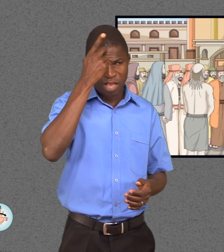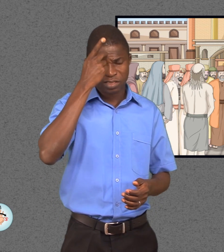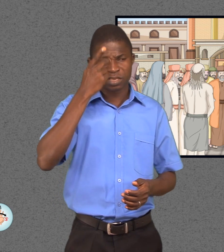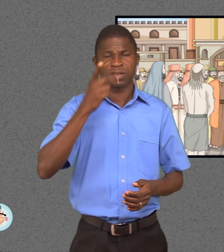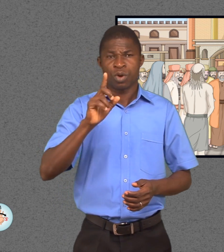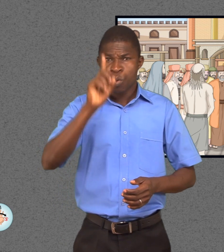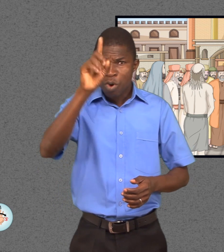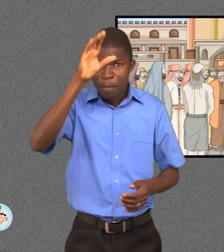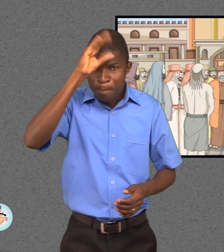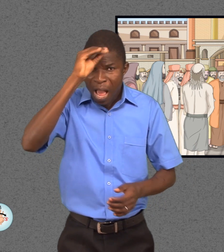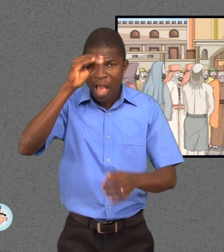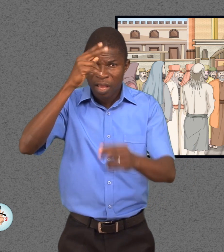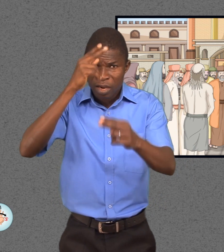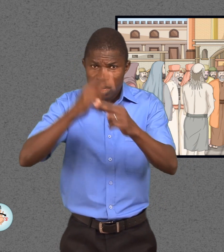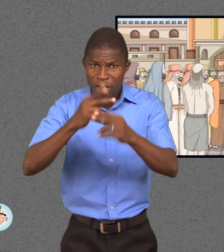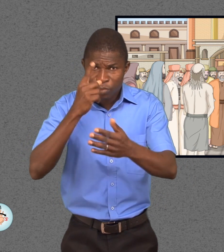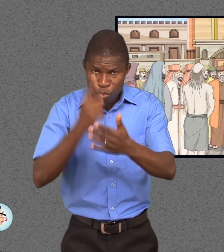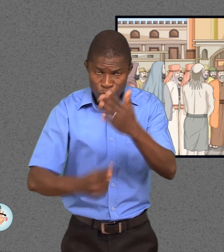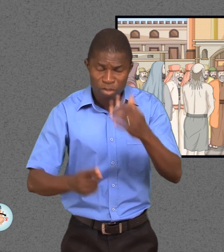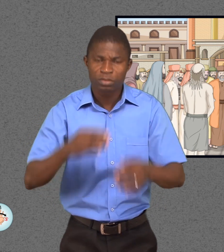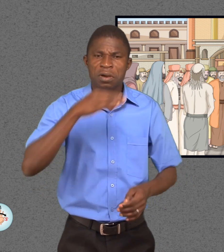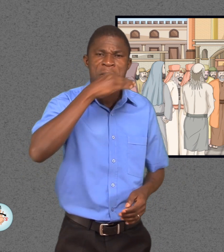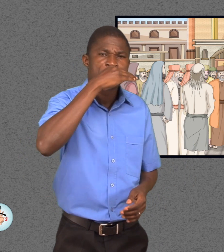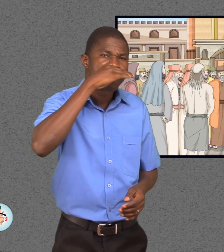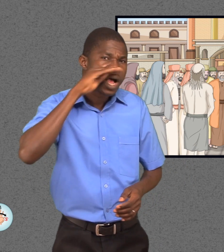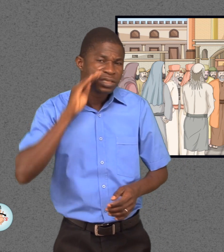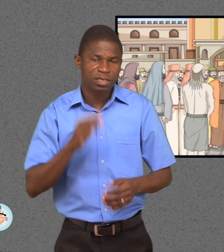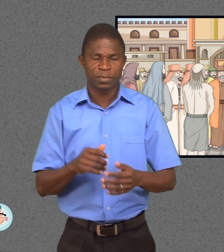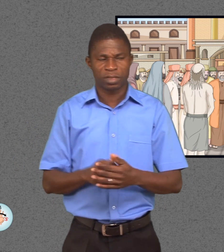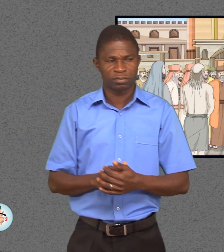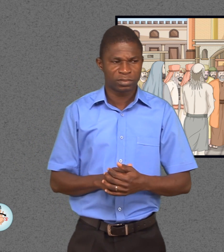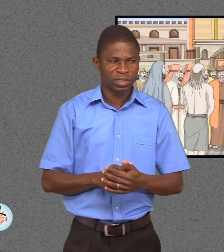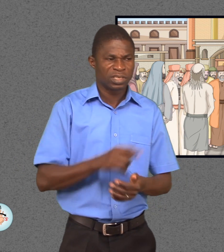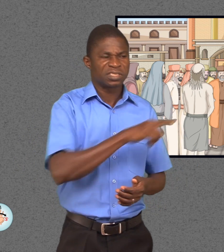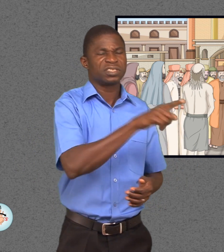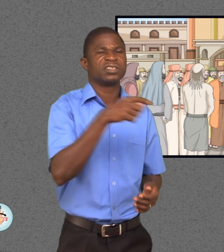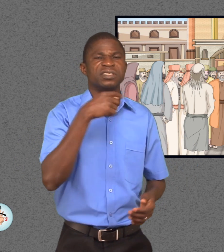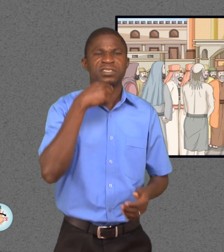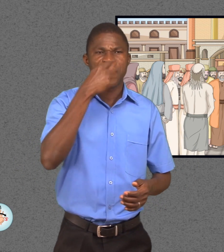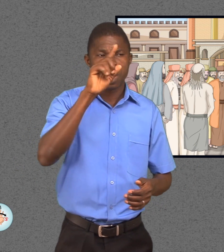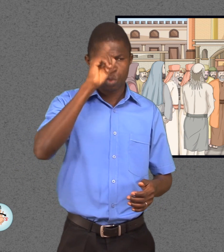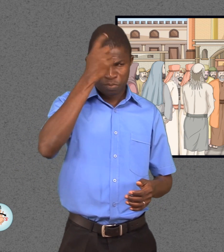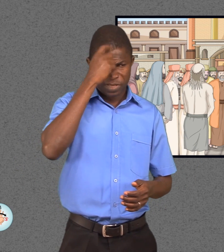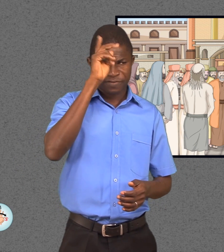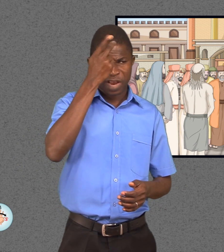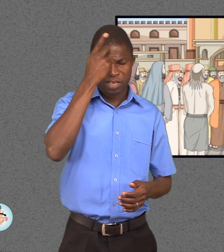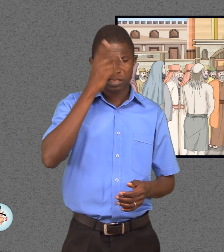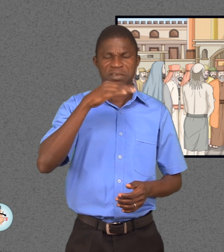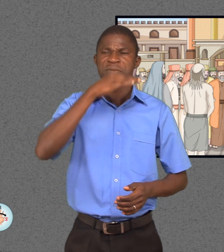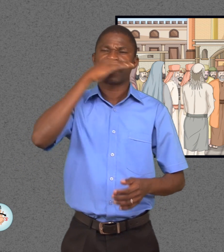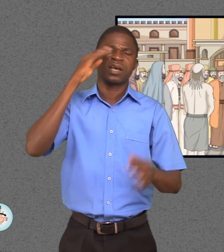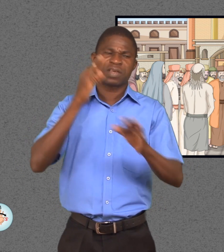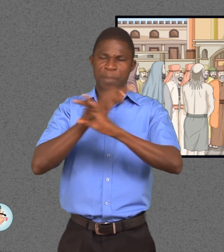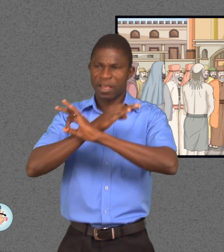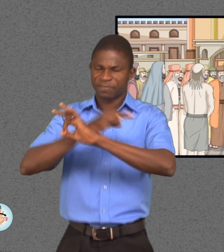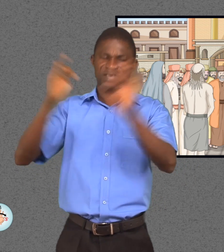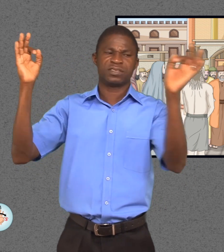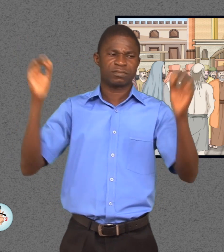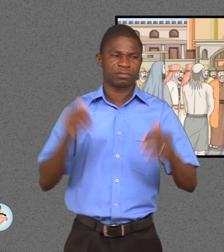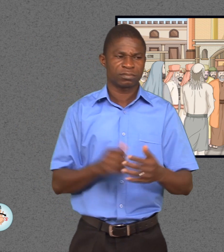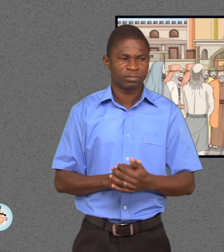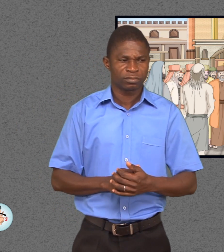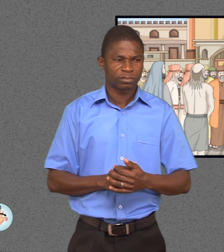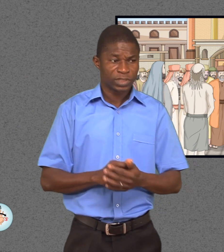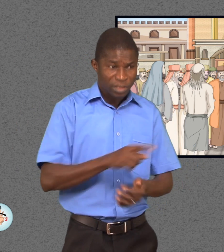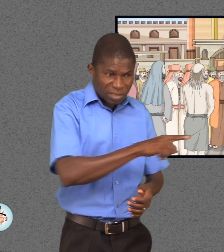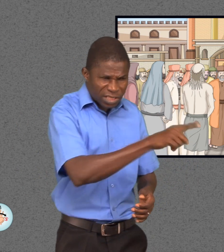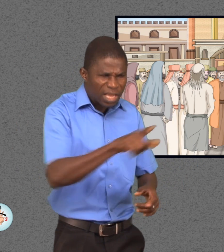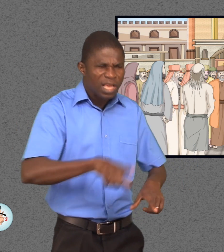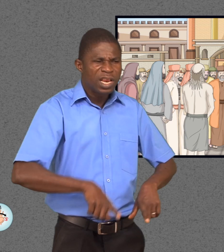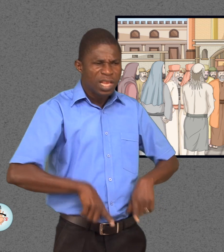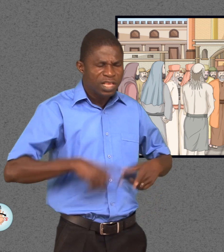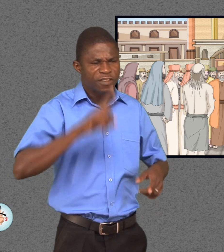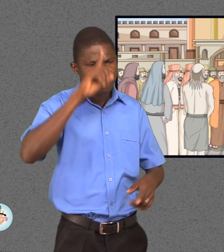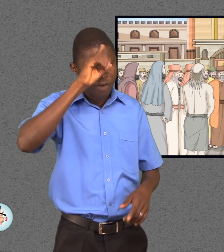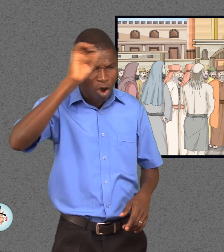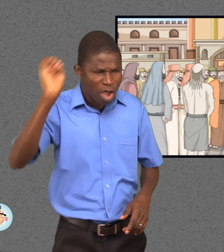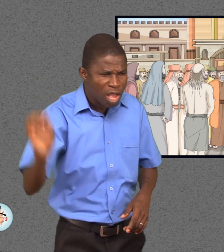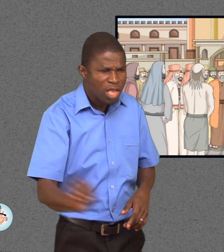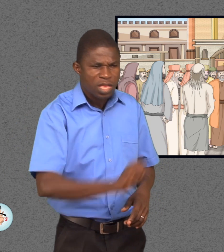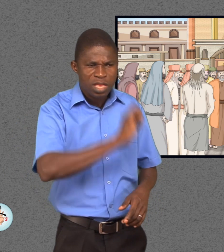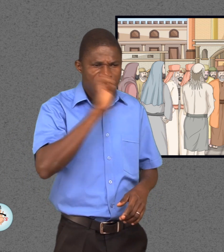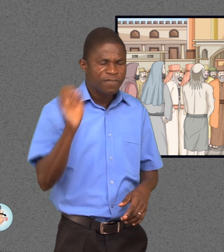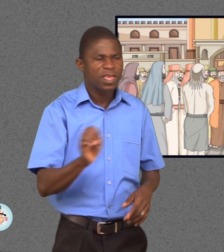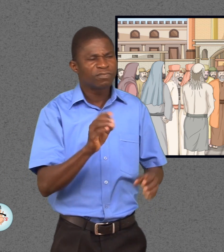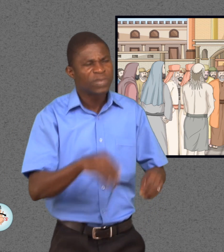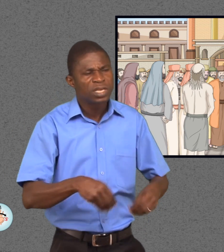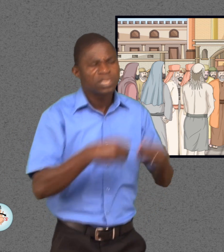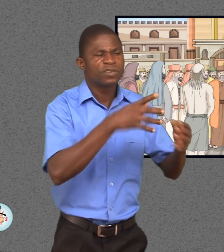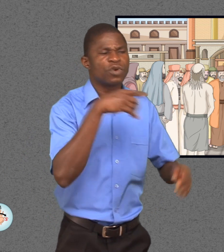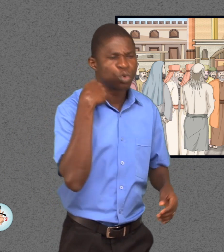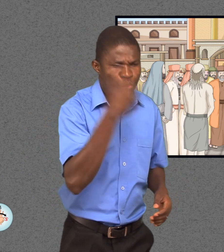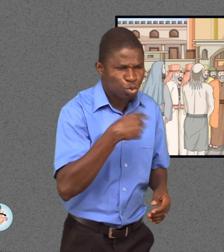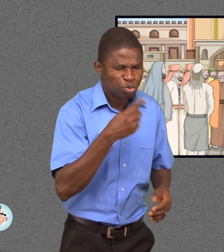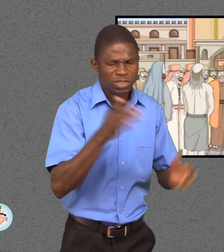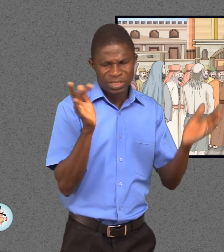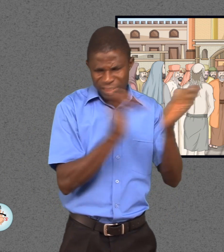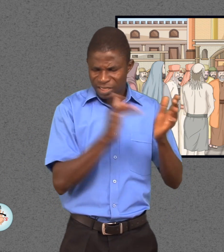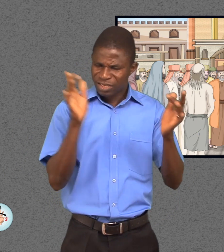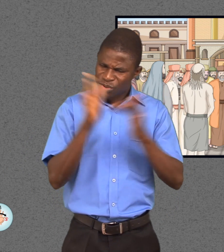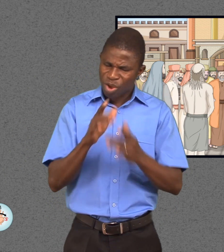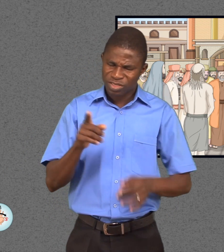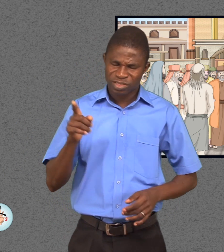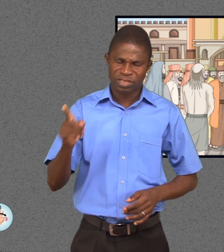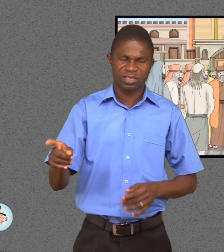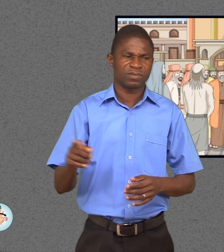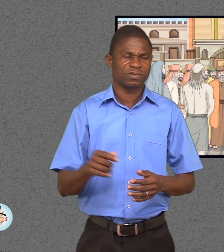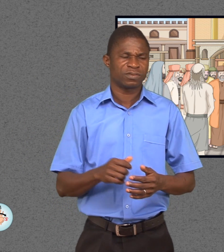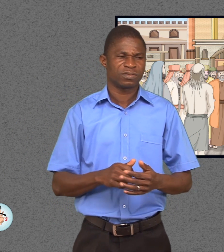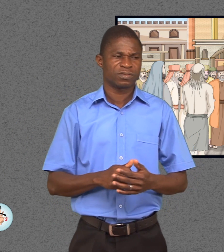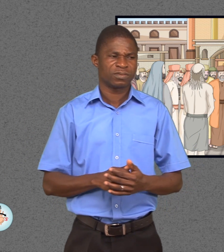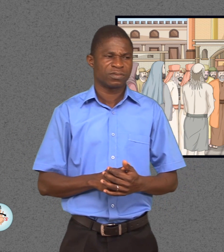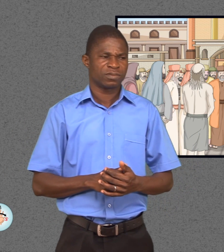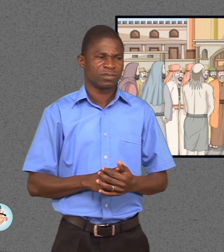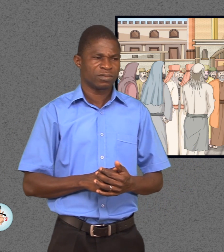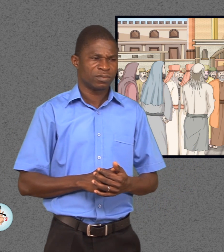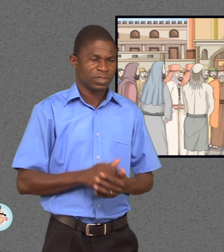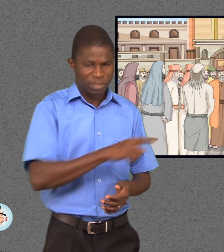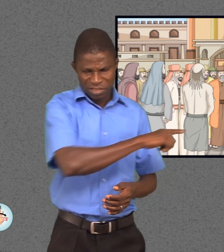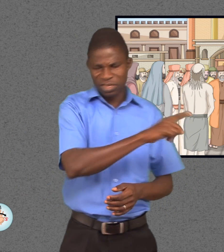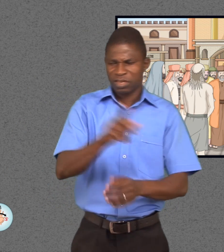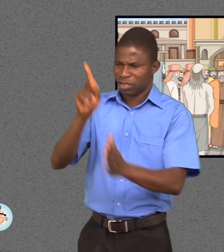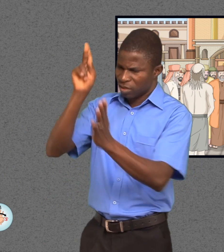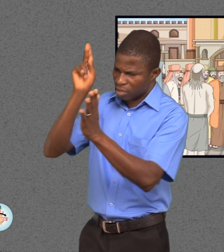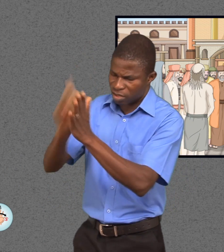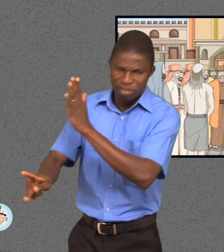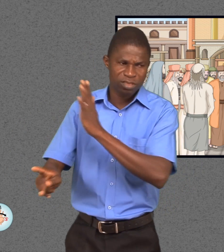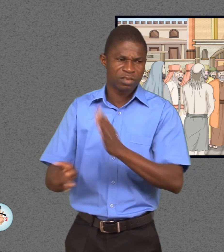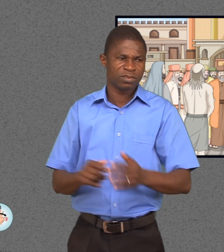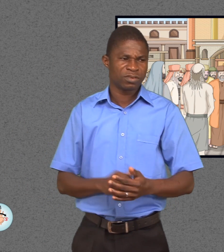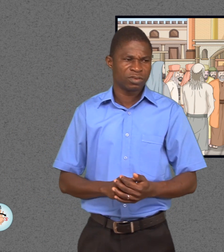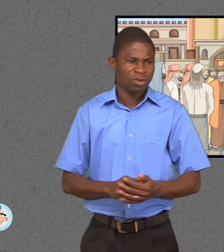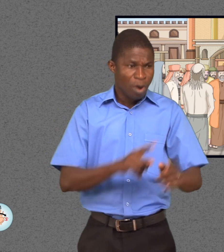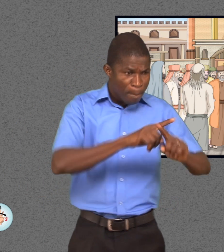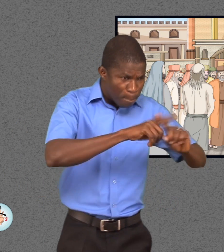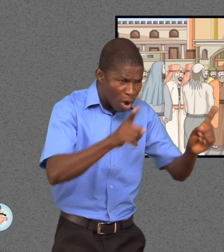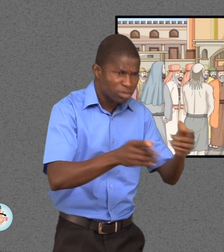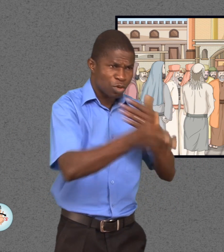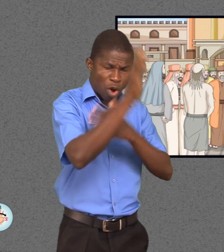You rejected the Holy and Righteous One and asked that a murderer be released to you.